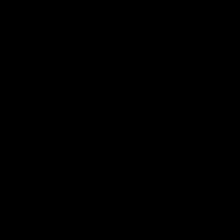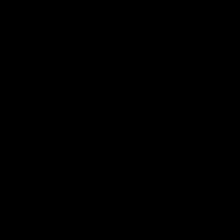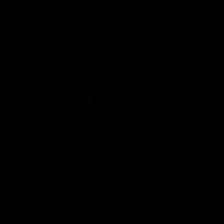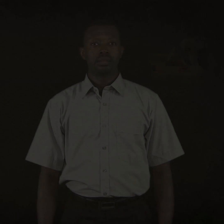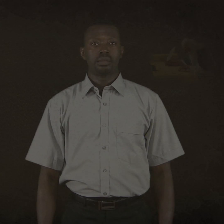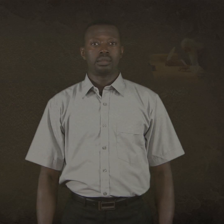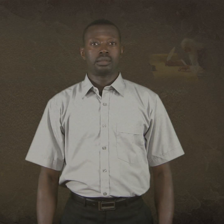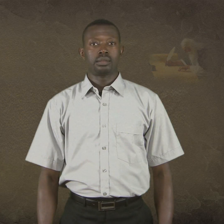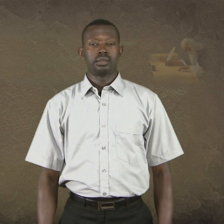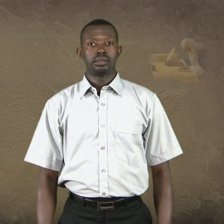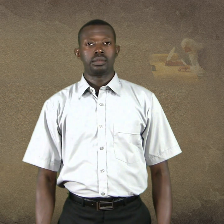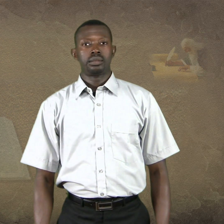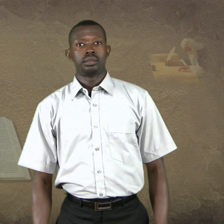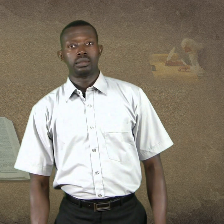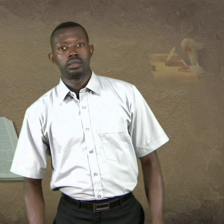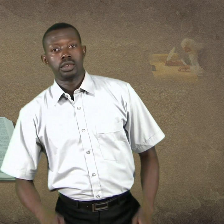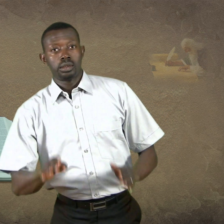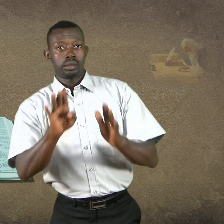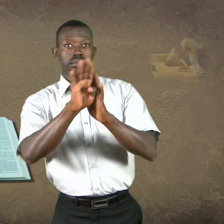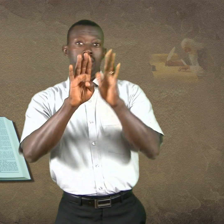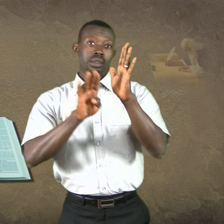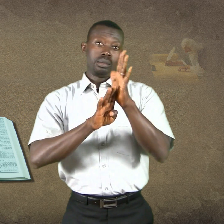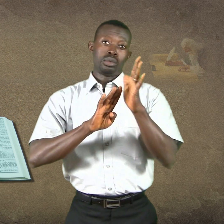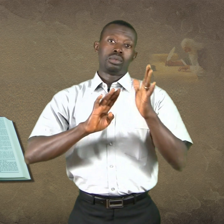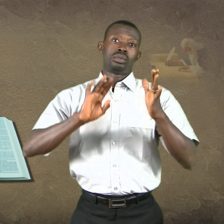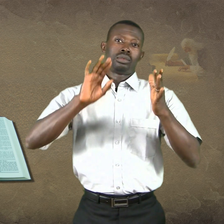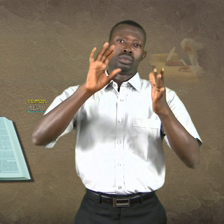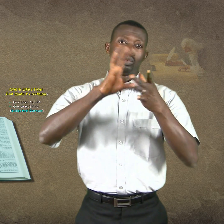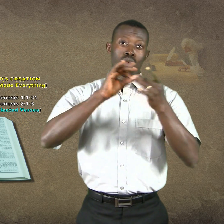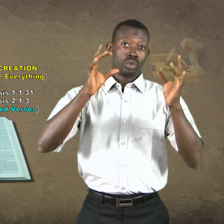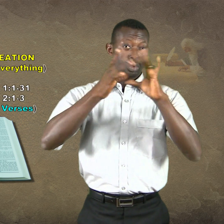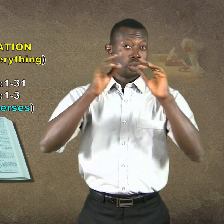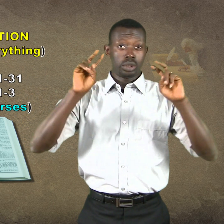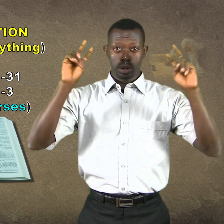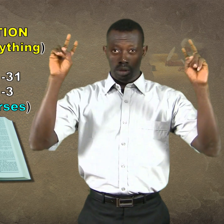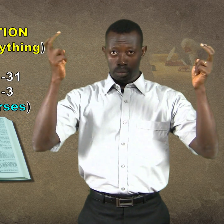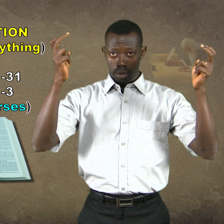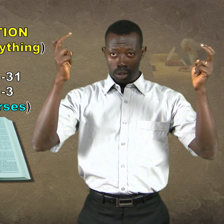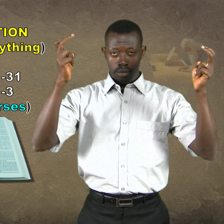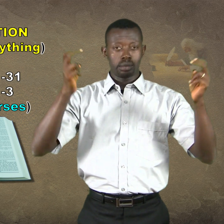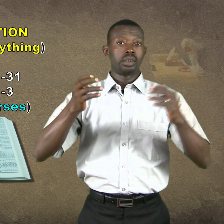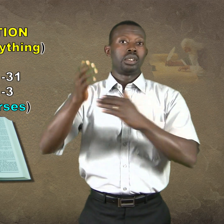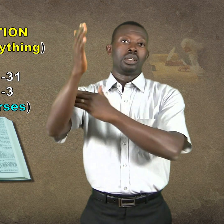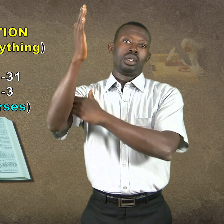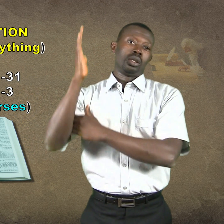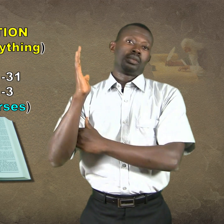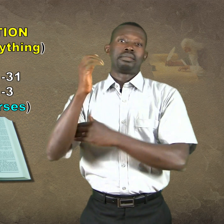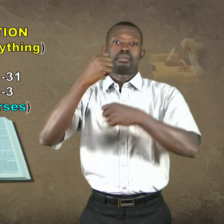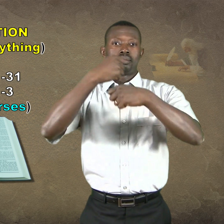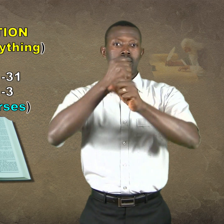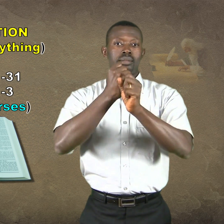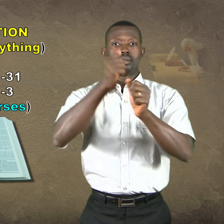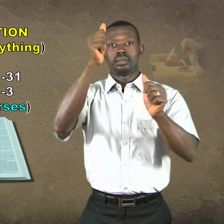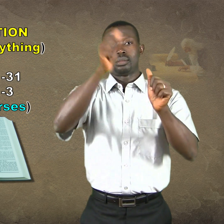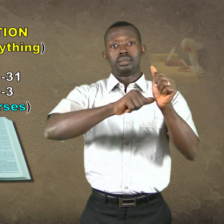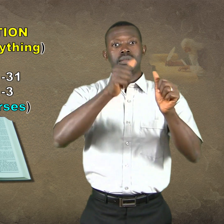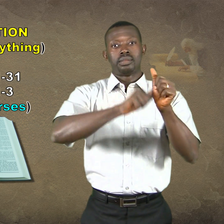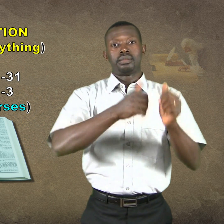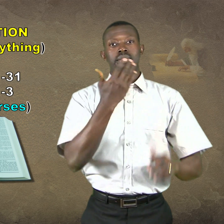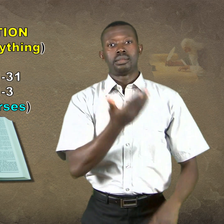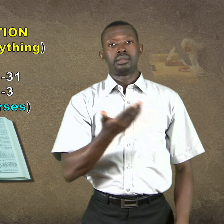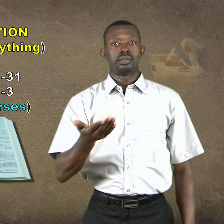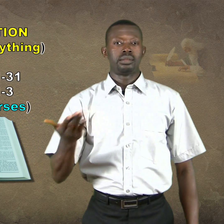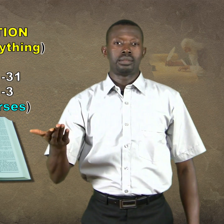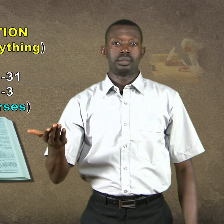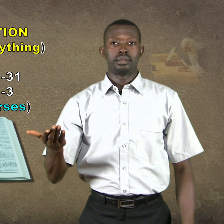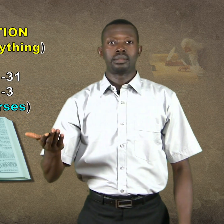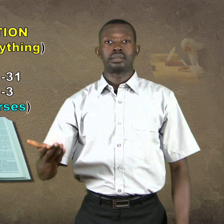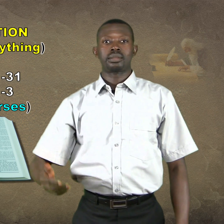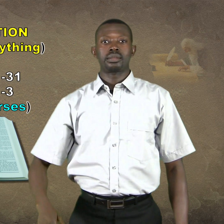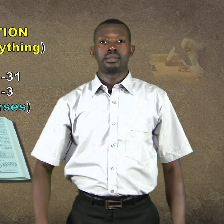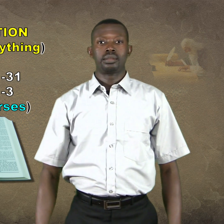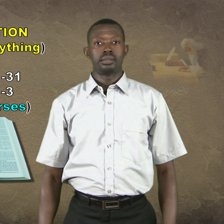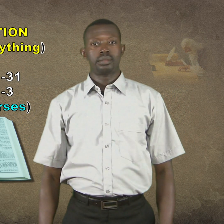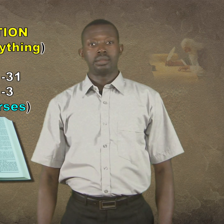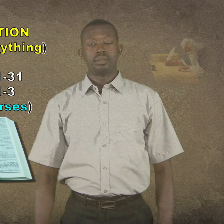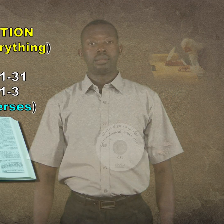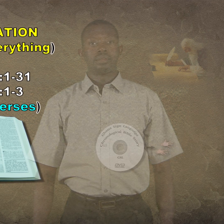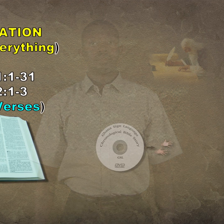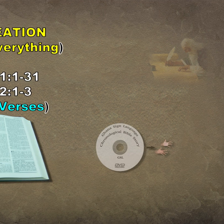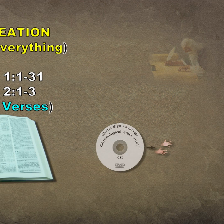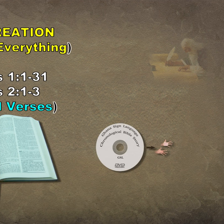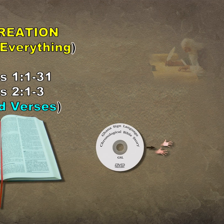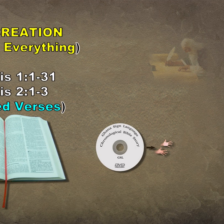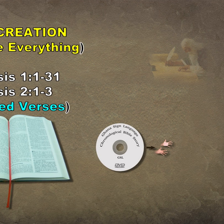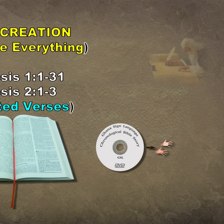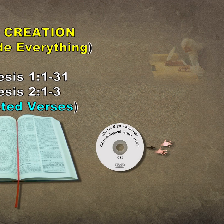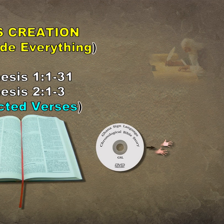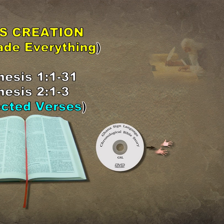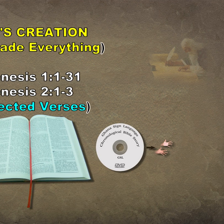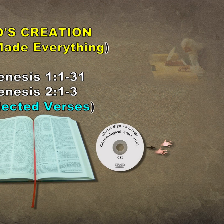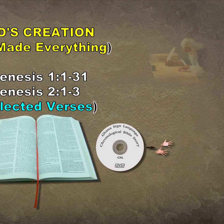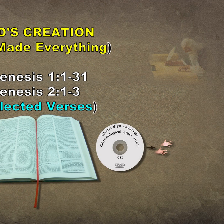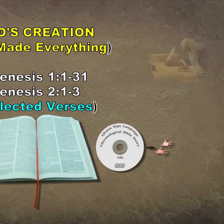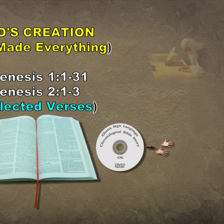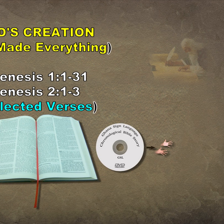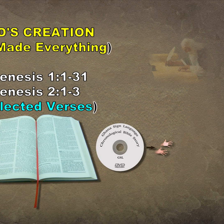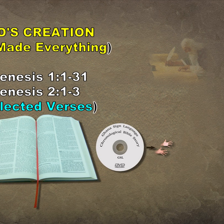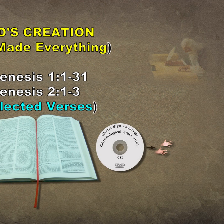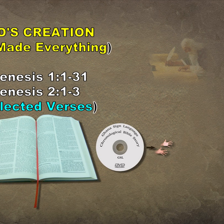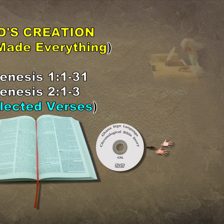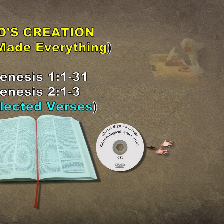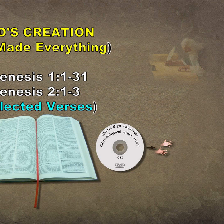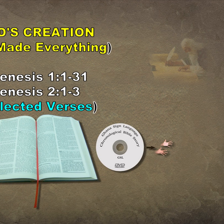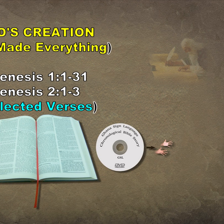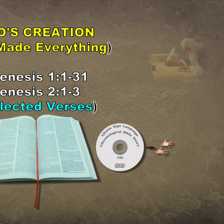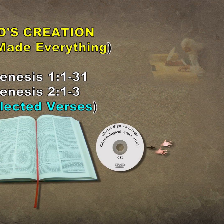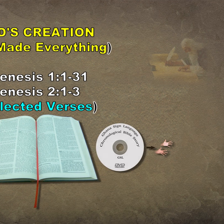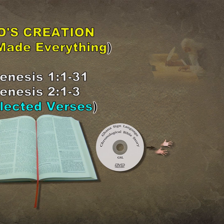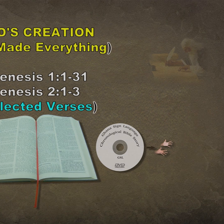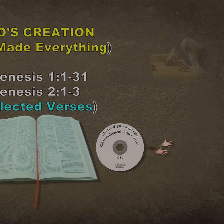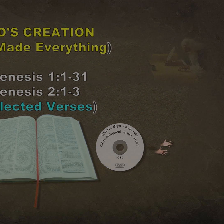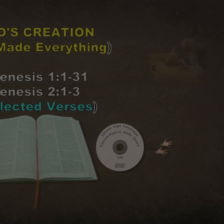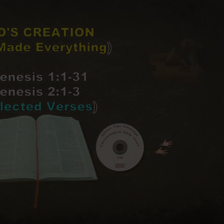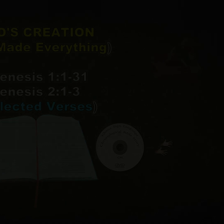God's creation (God made everything)